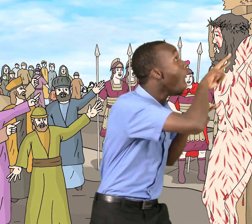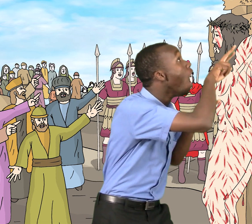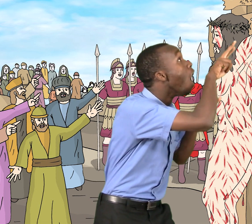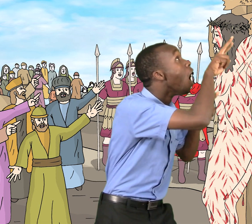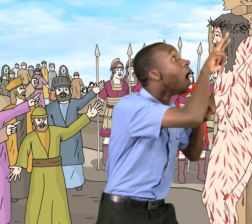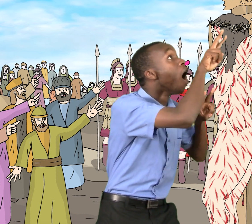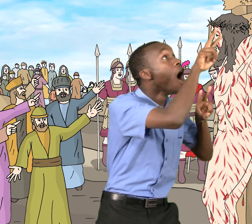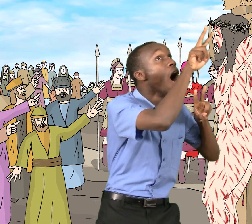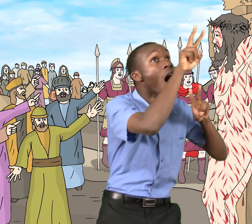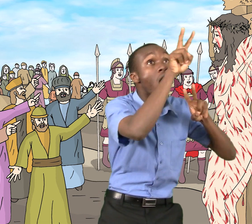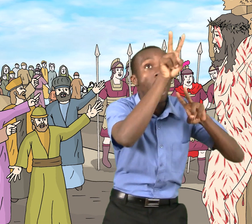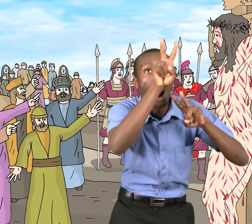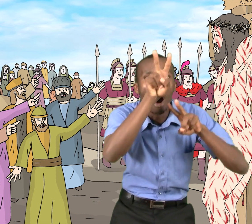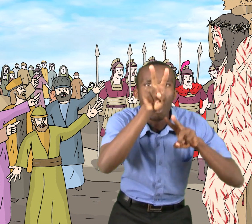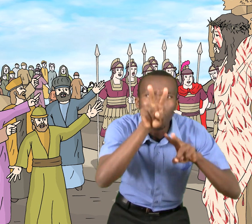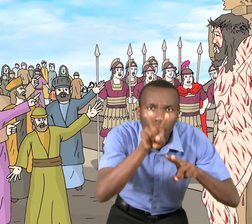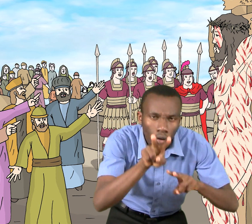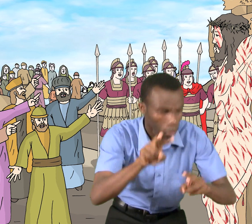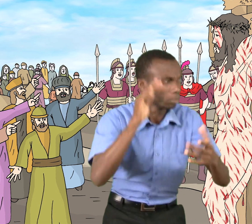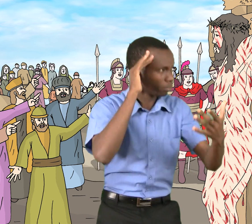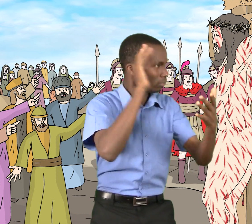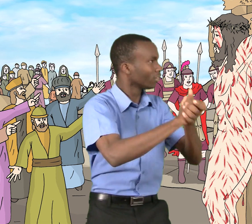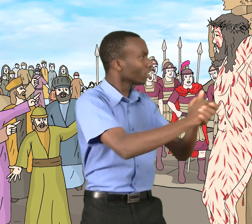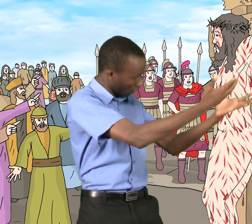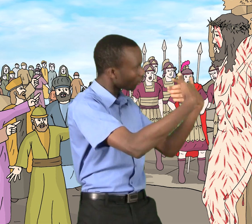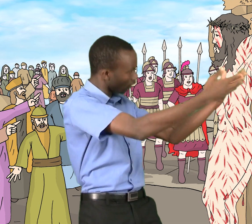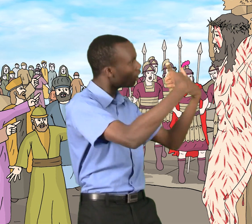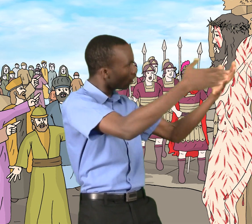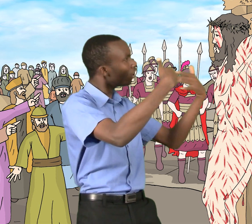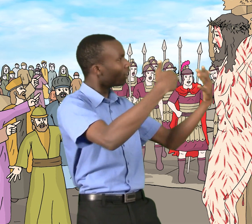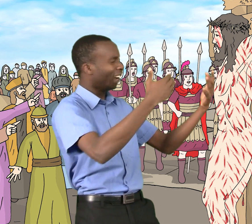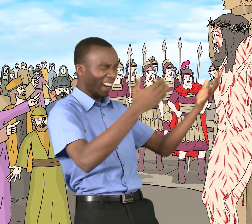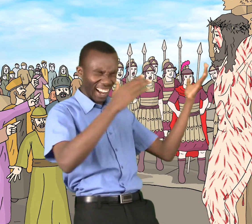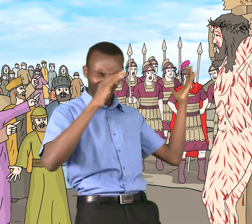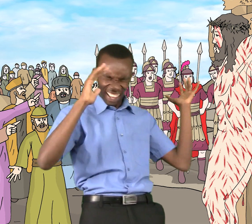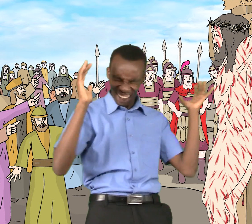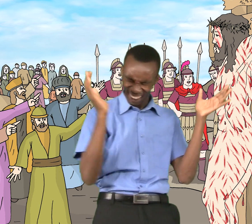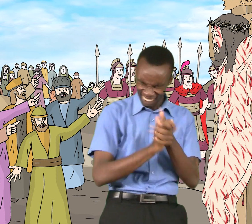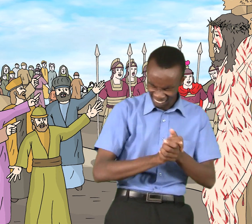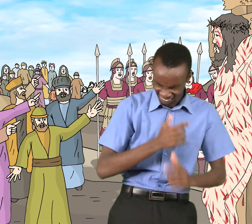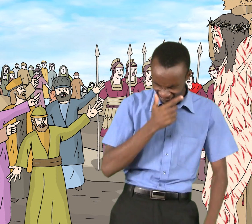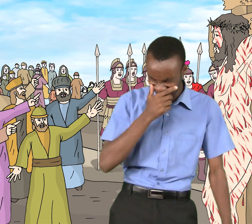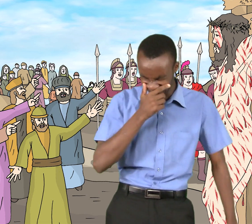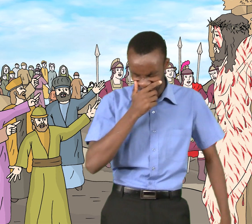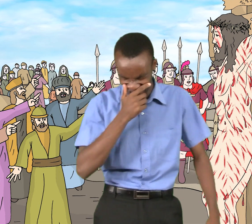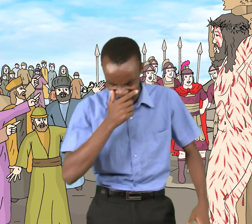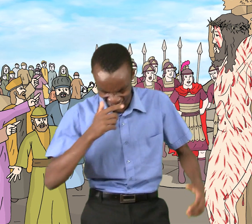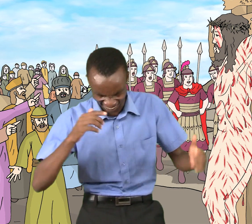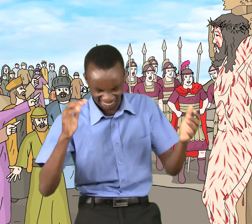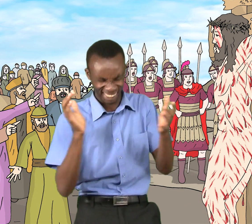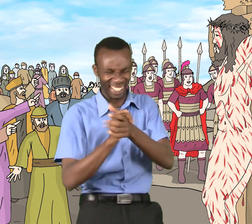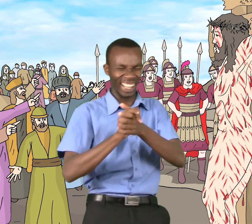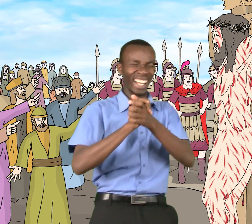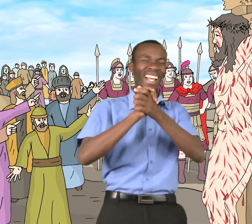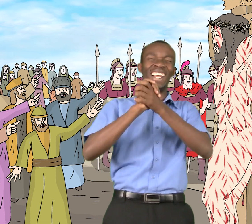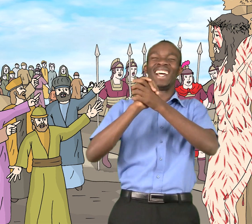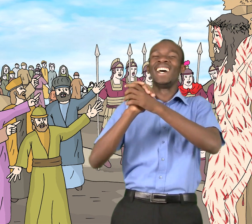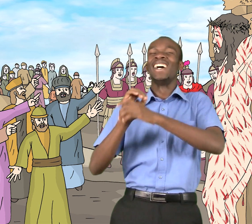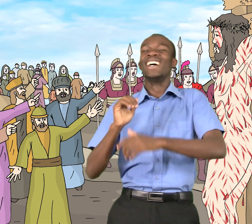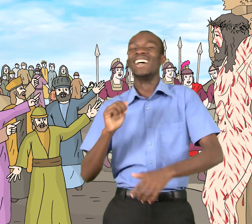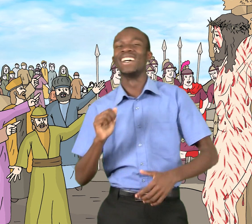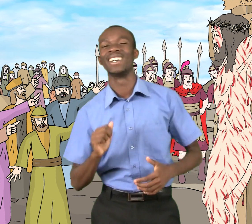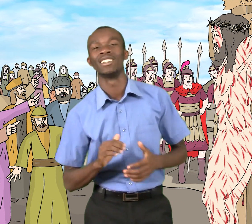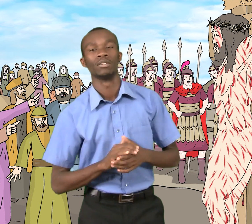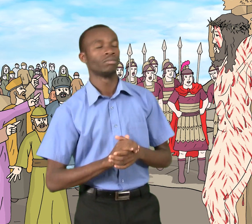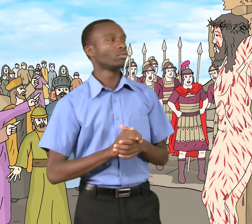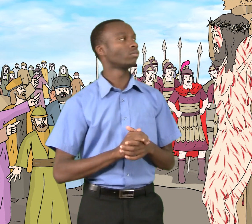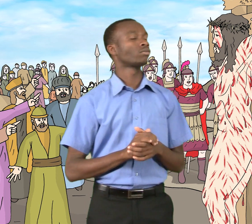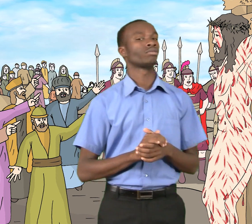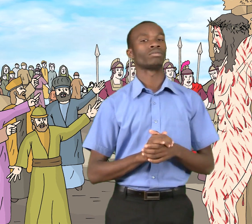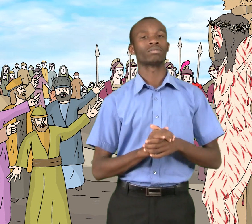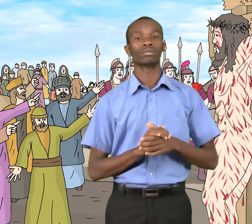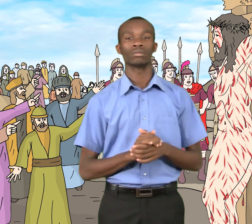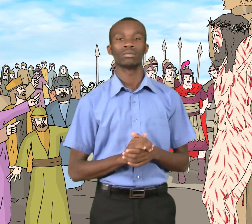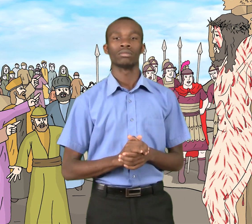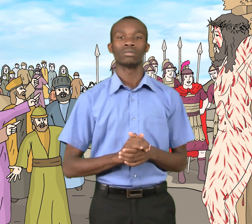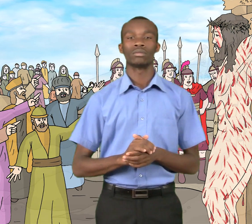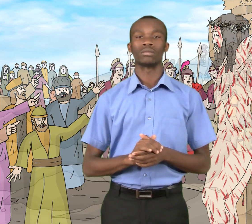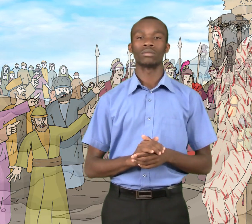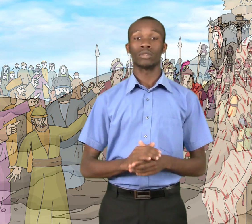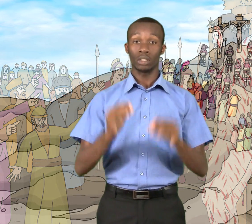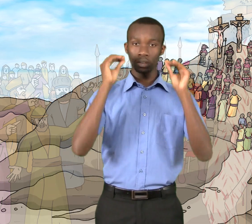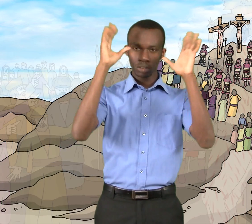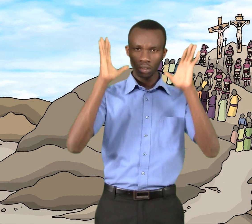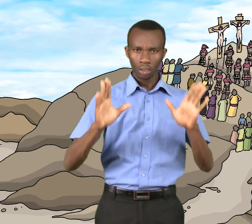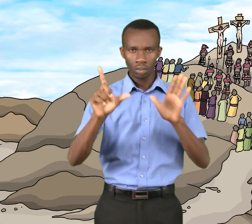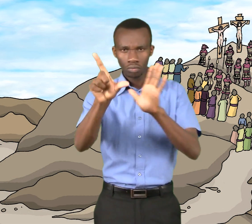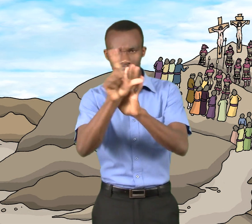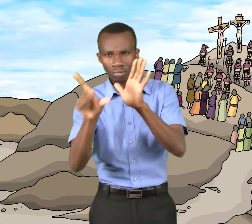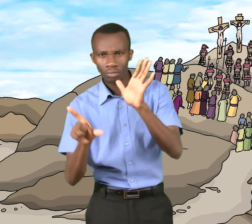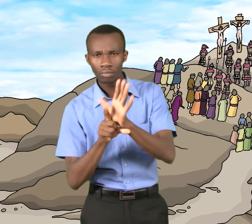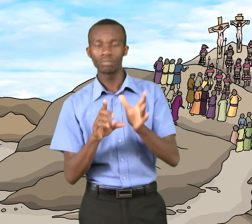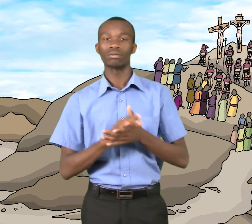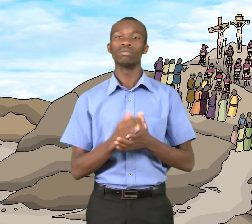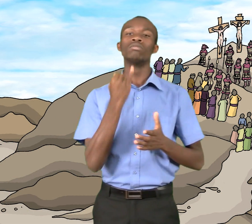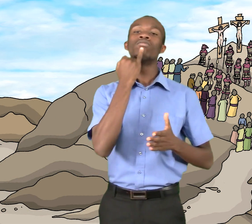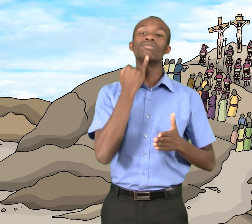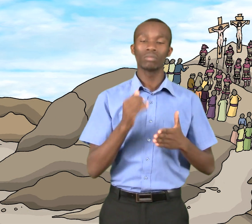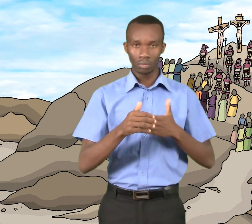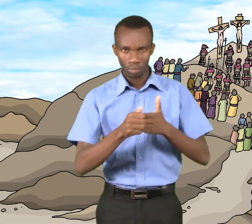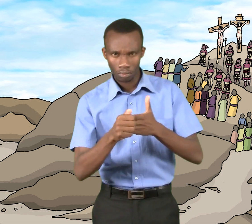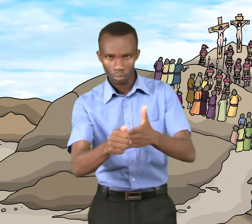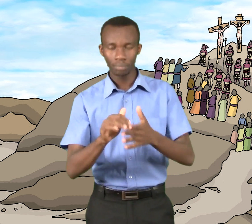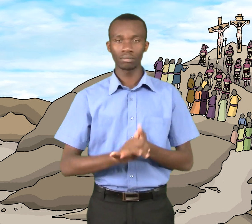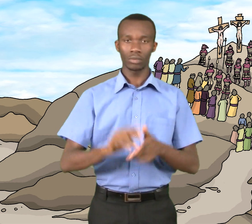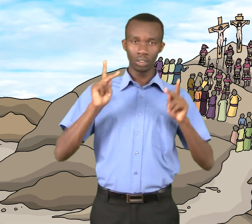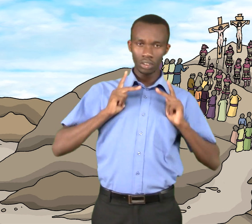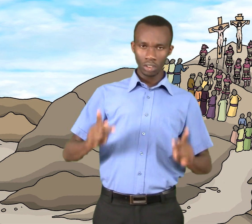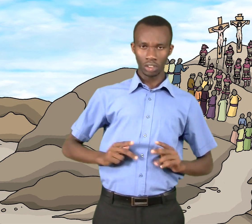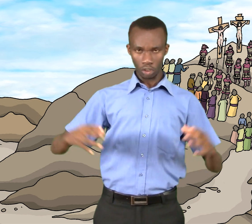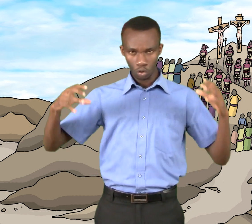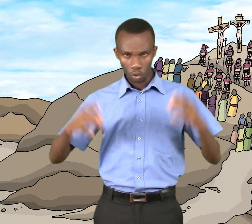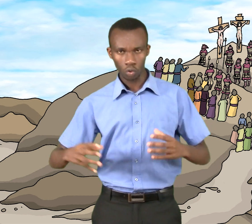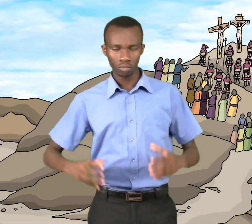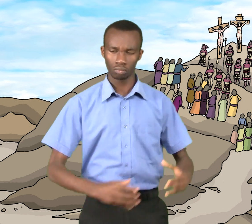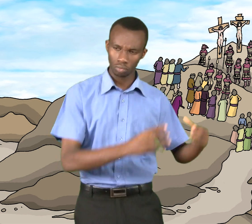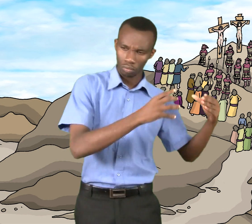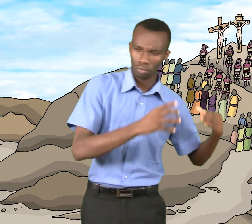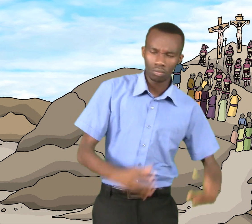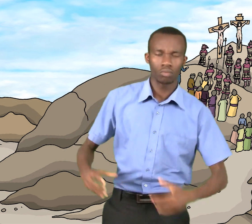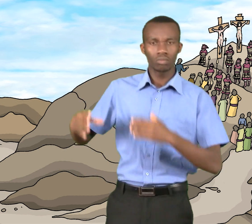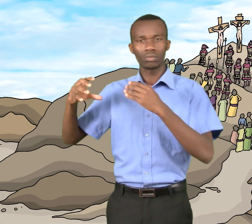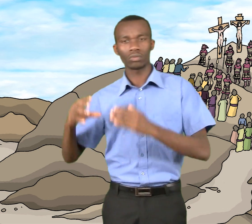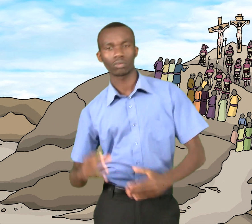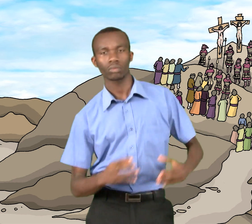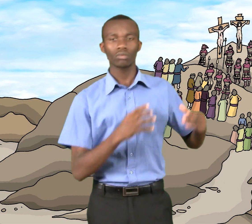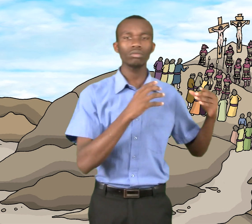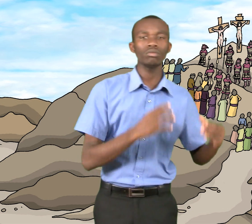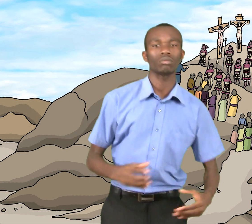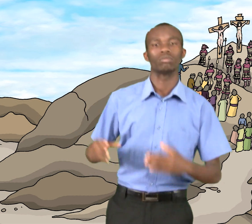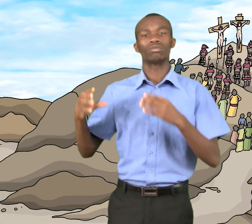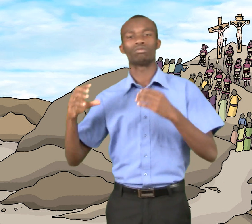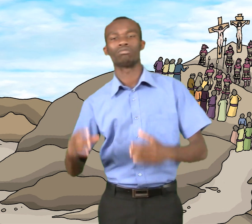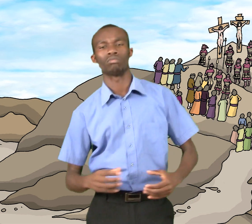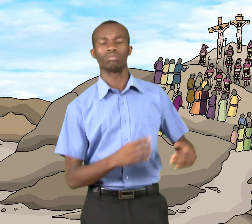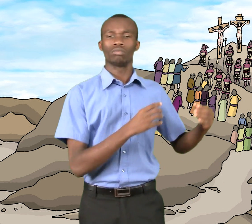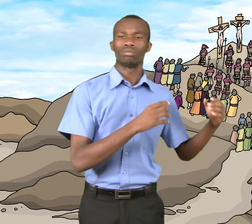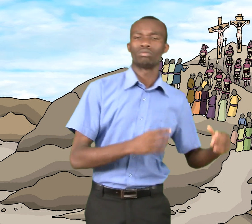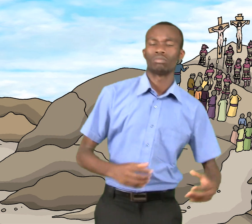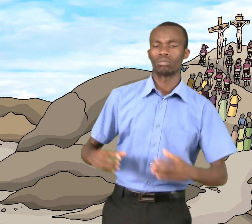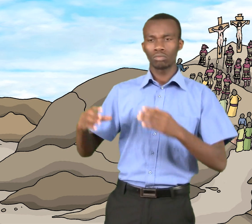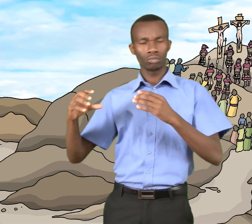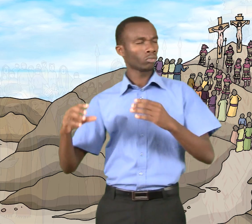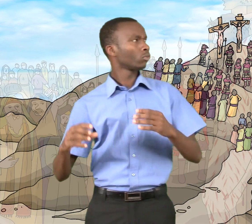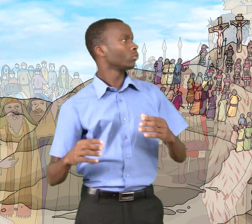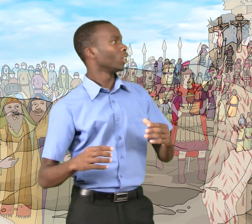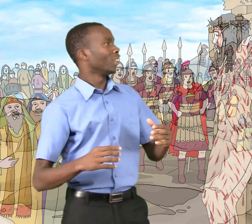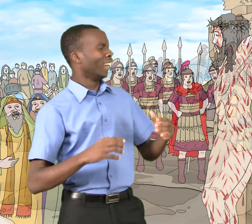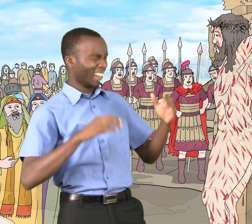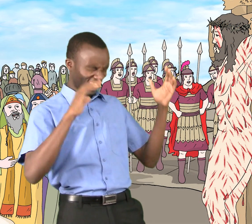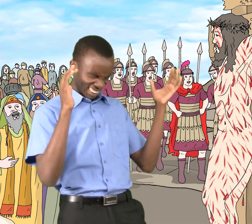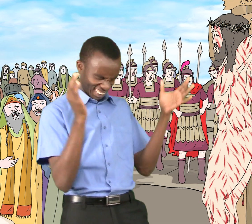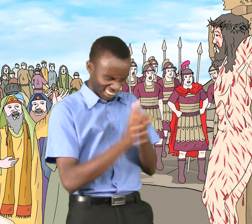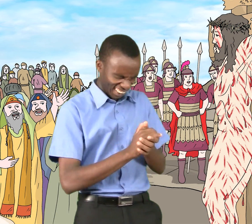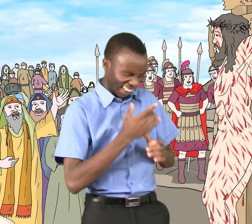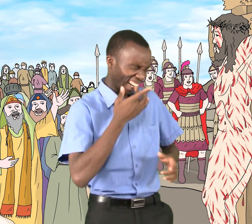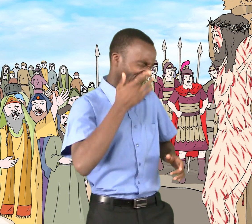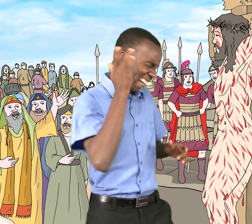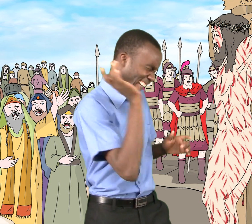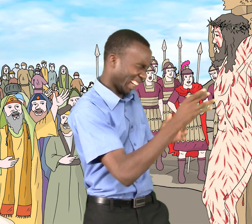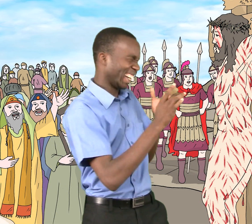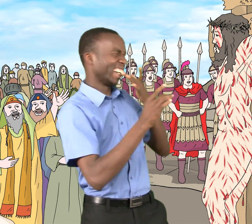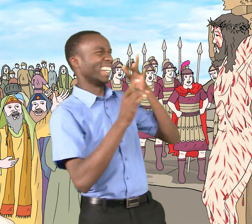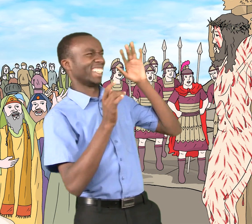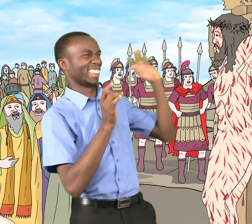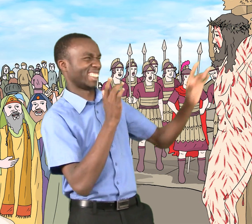If You are the Son of God, come down from the cross!”